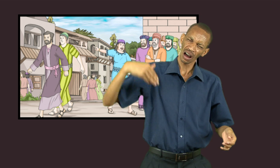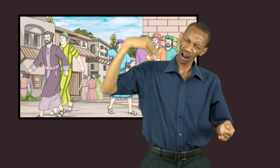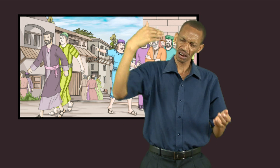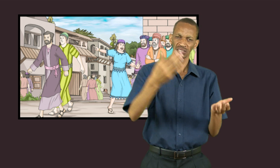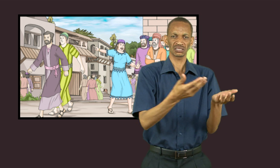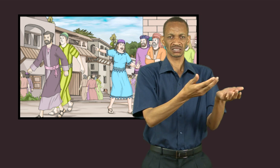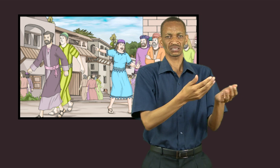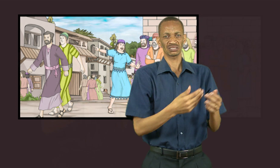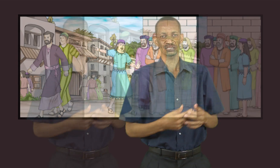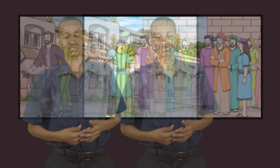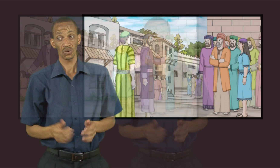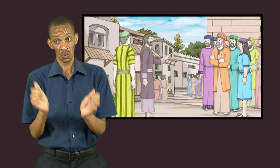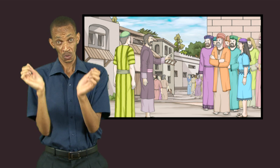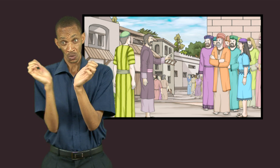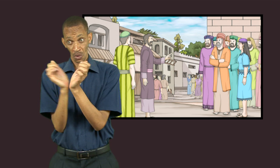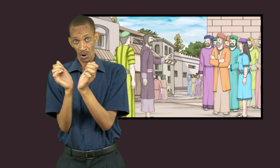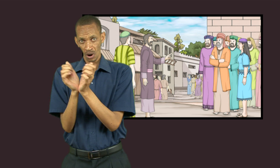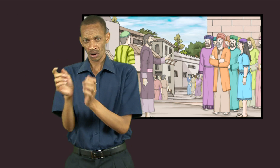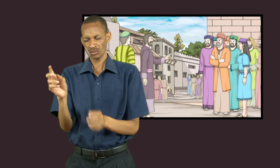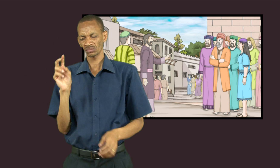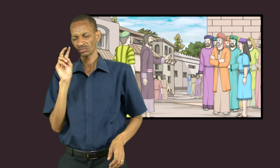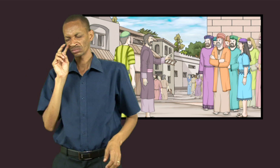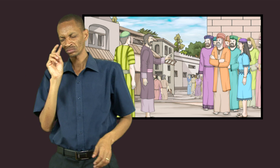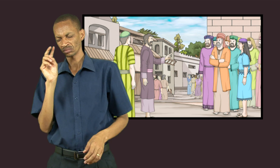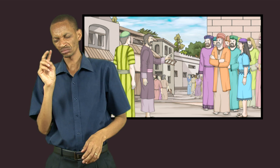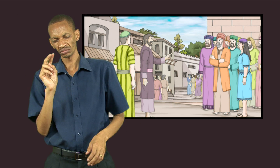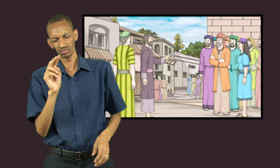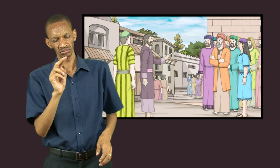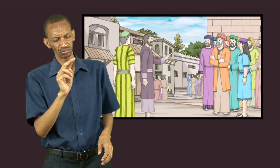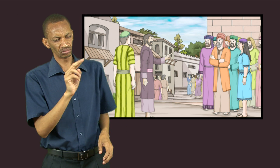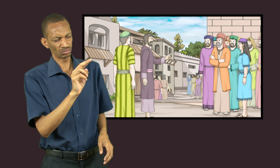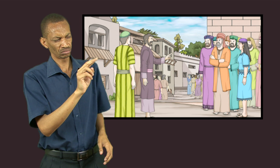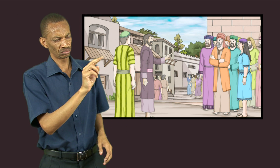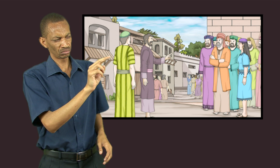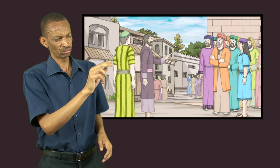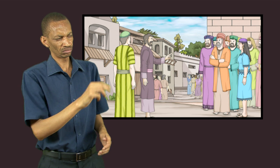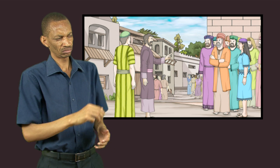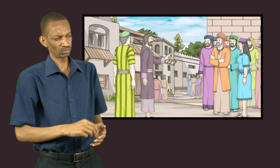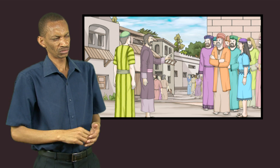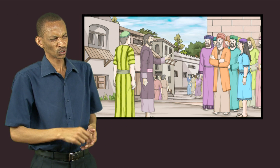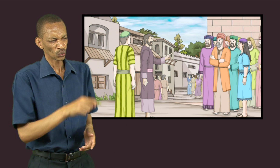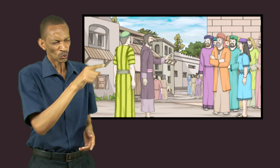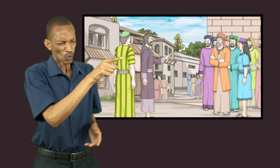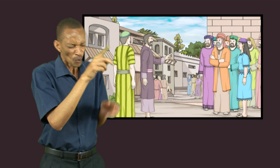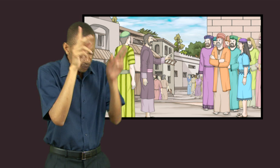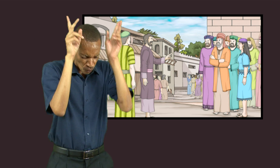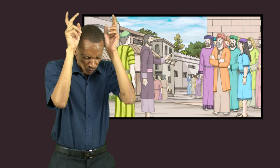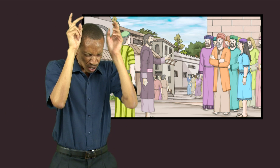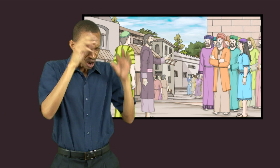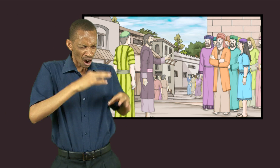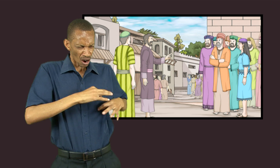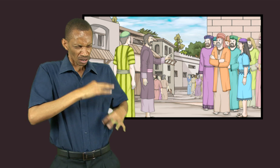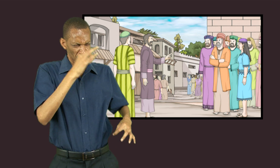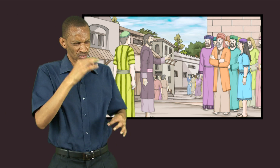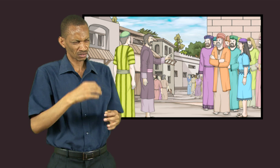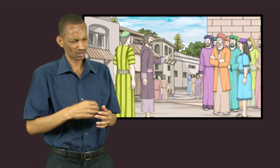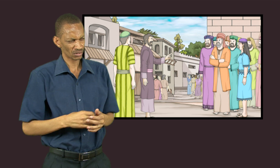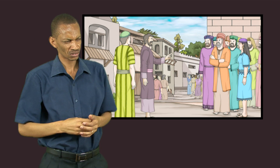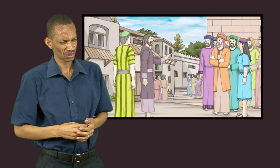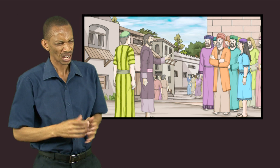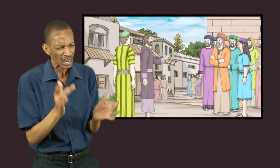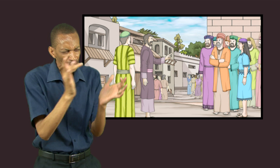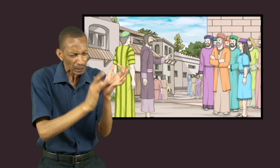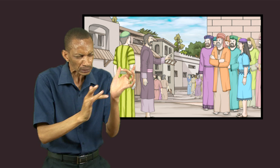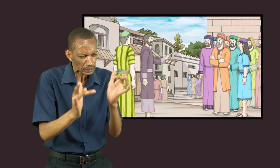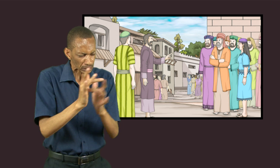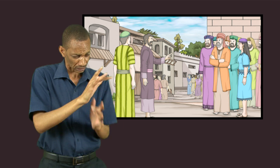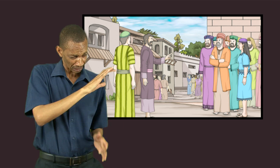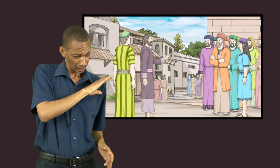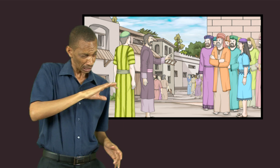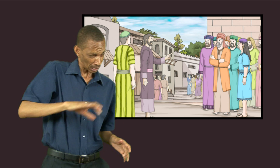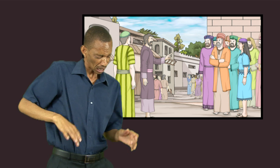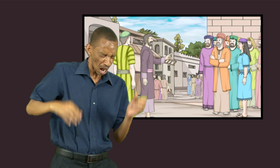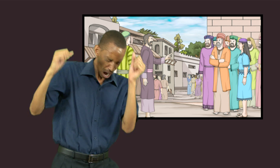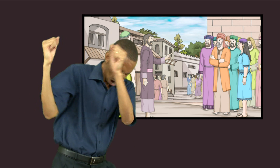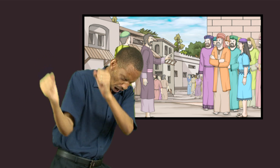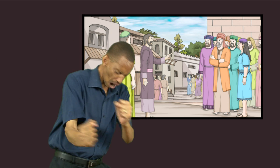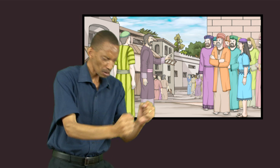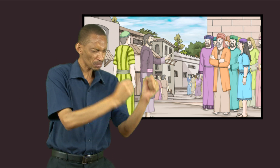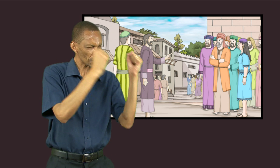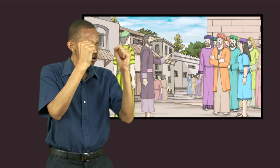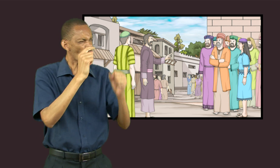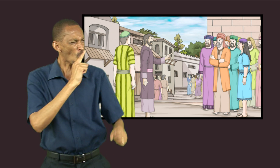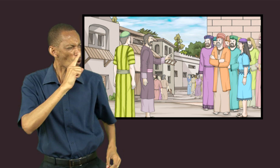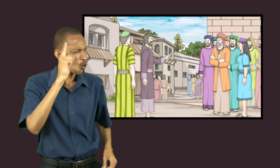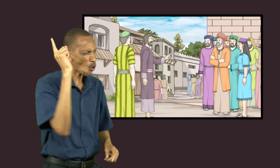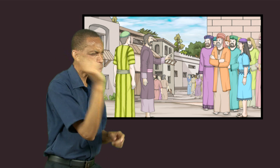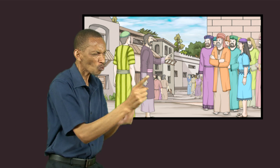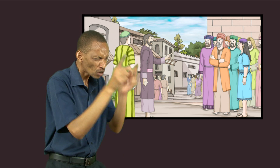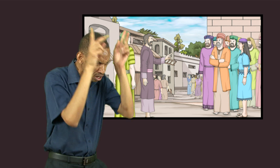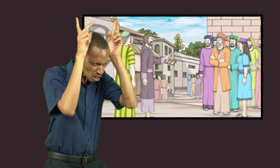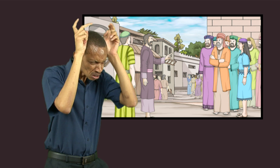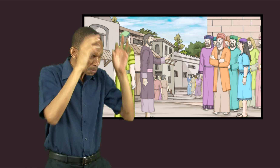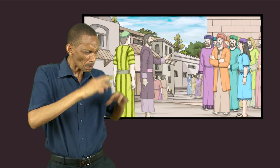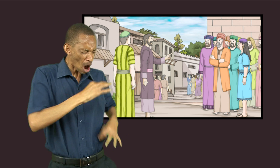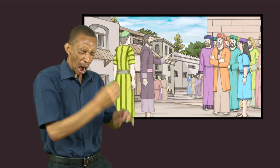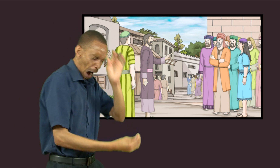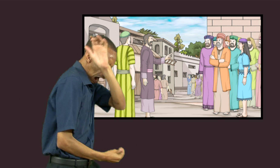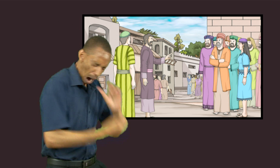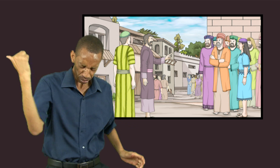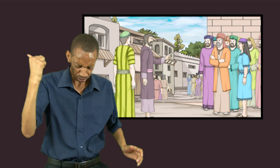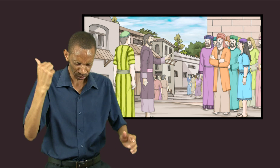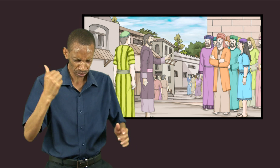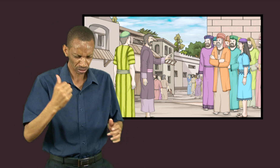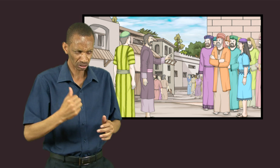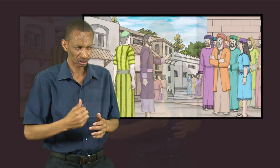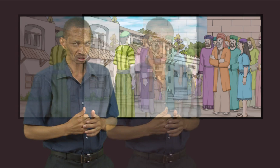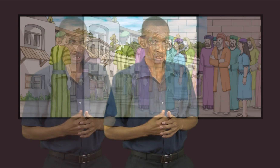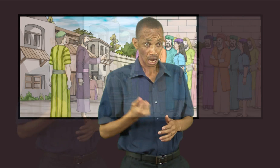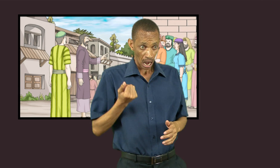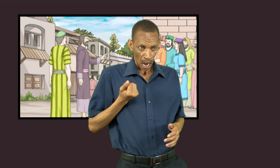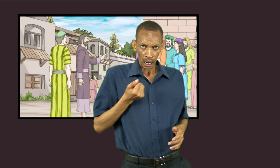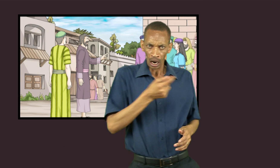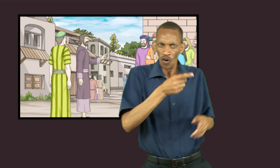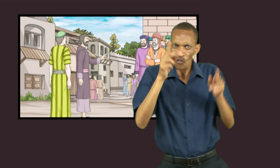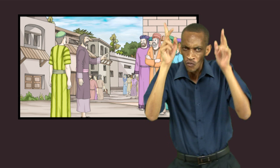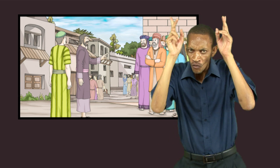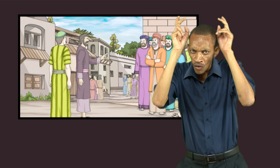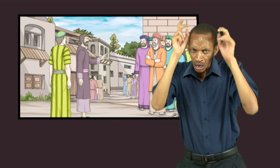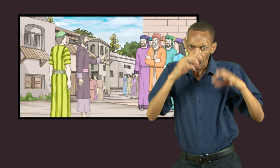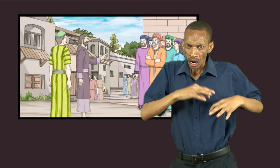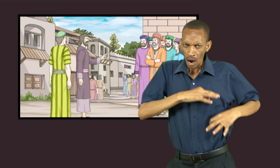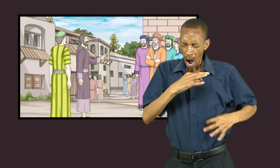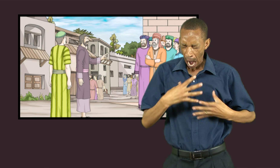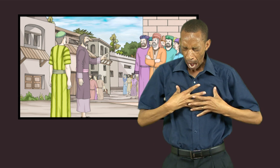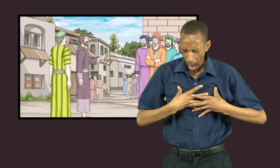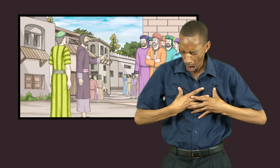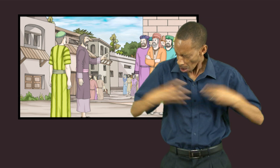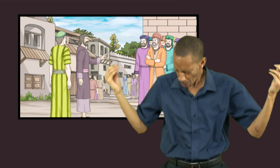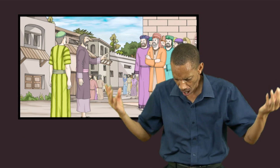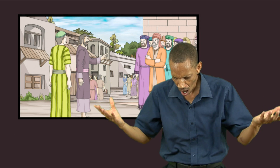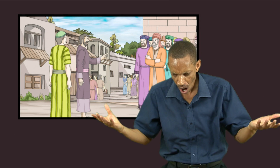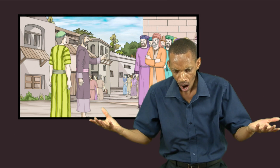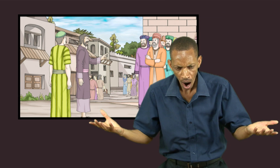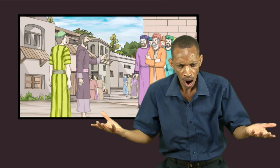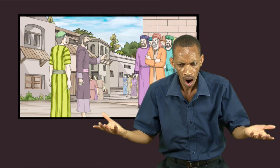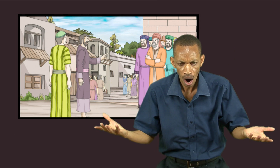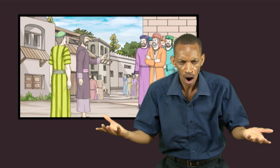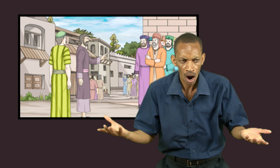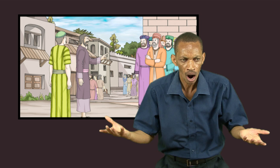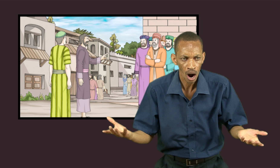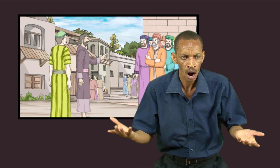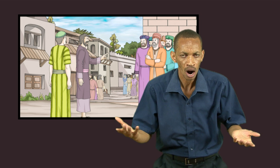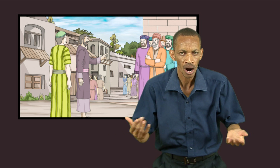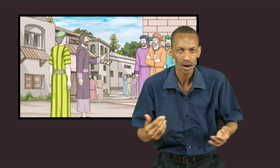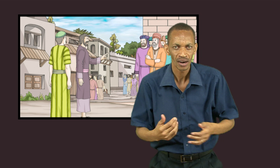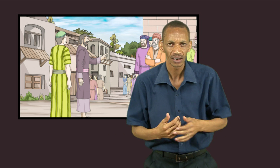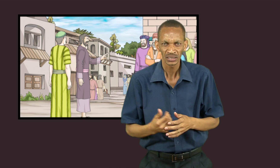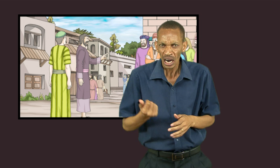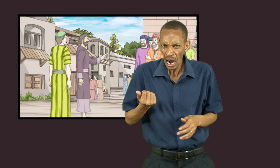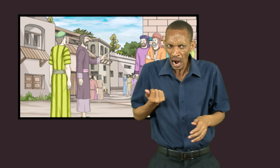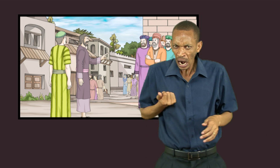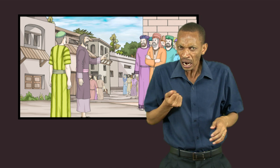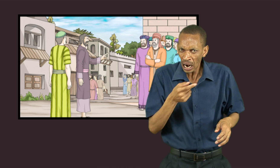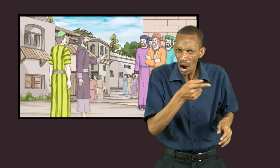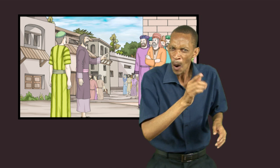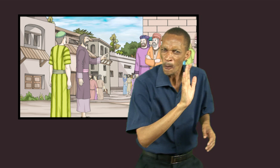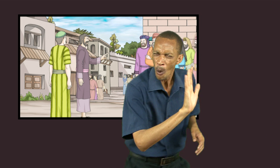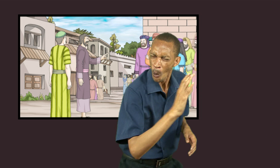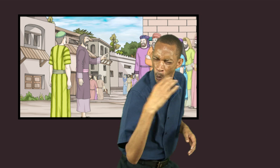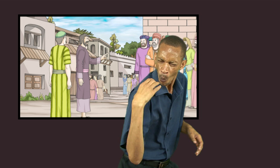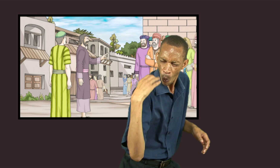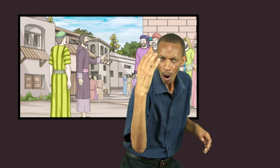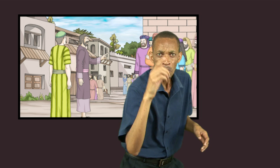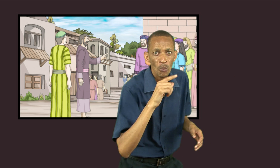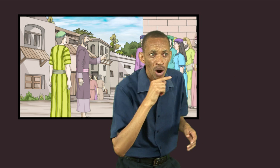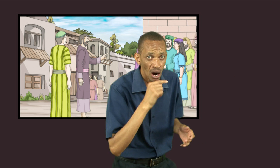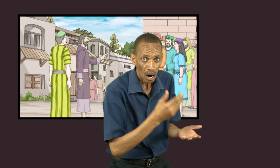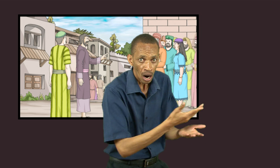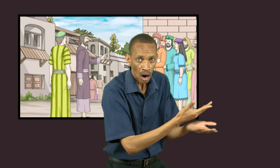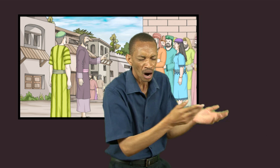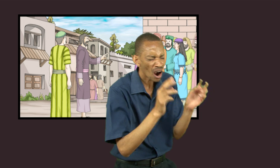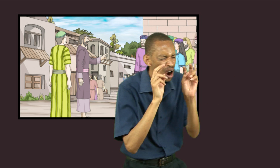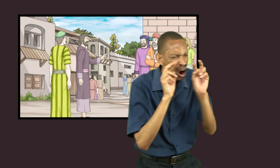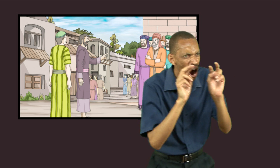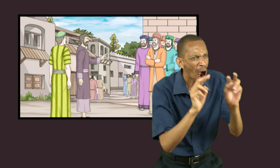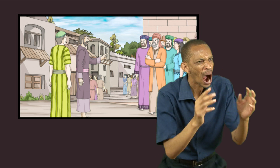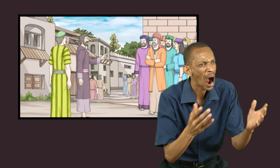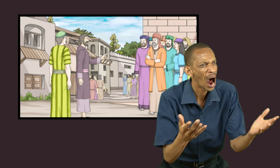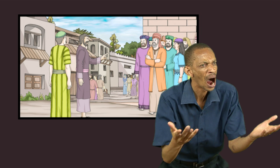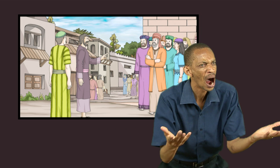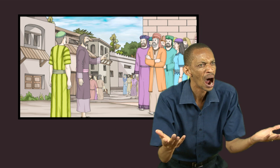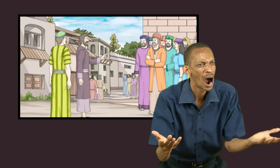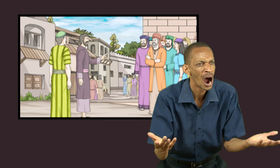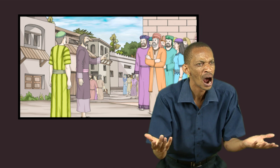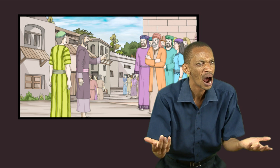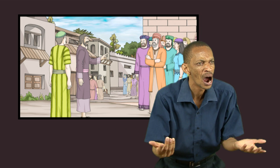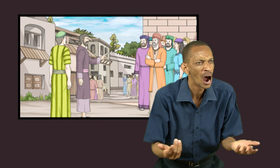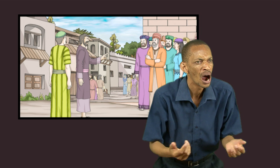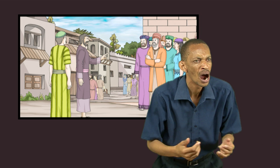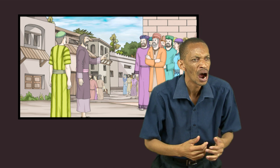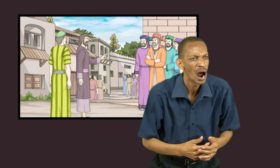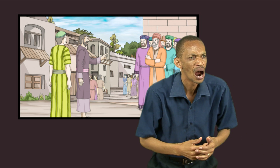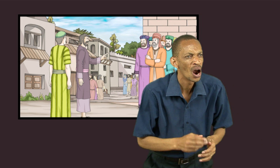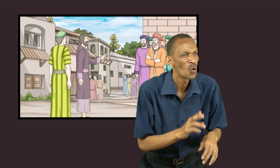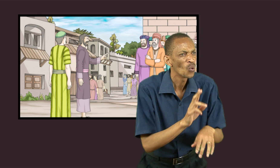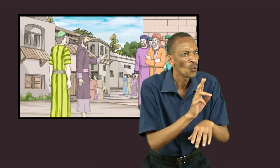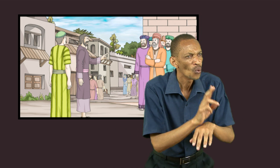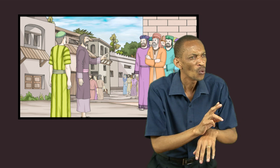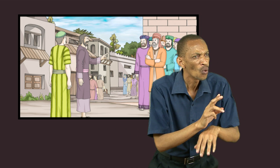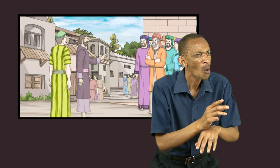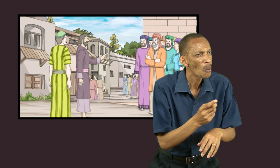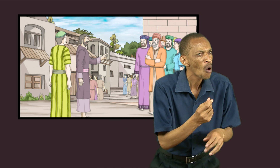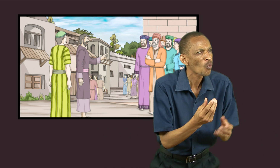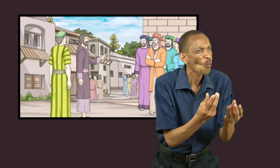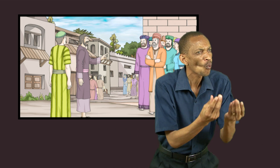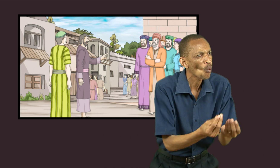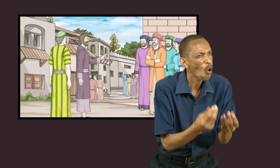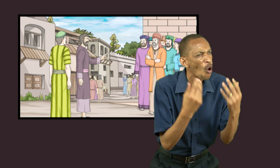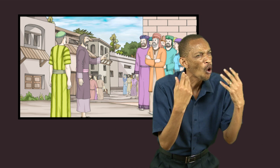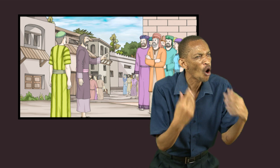Eventually Paul grew so aggravated that he turned and said to the spirit, “In the name of Jesus Christ I command you to come out of her!”